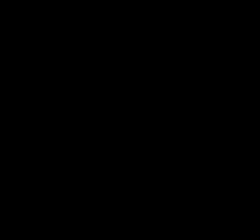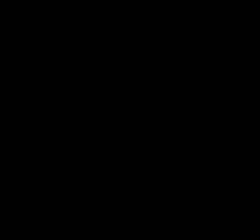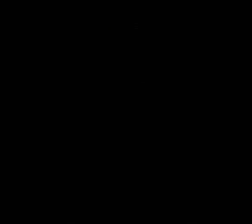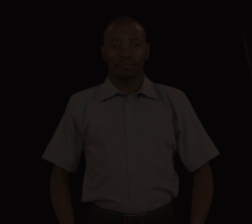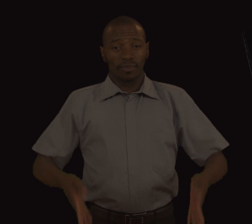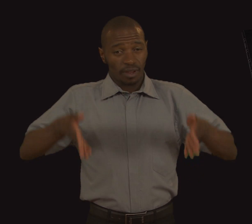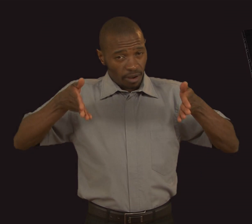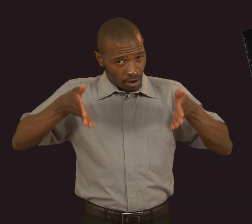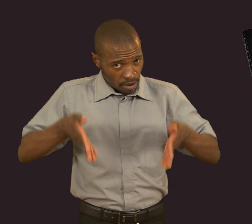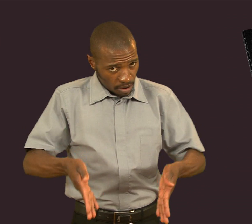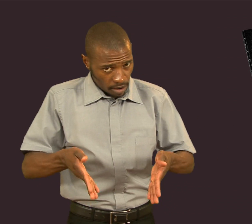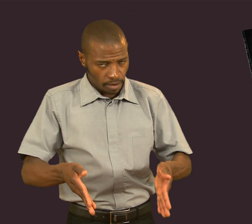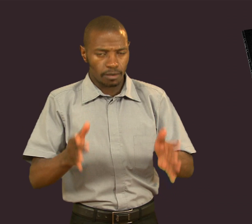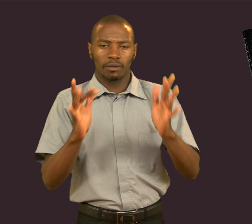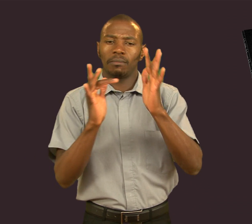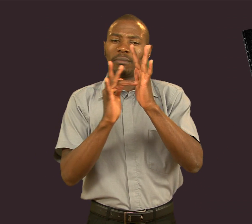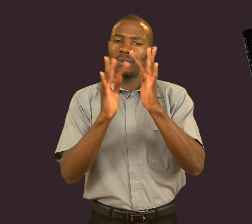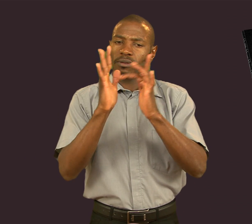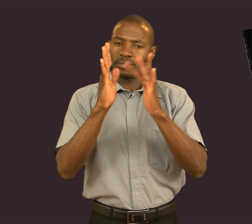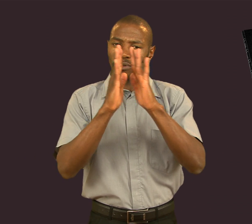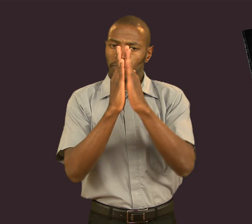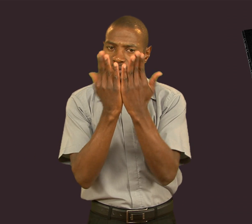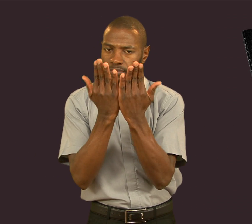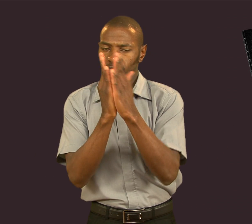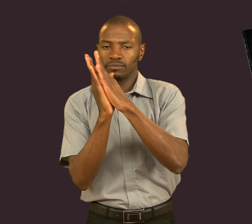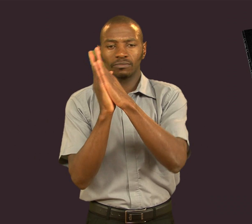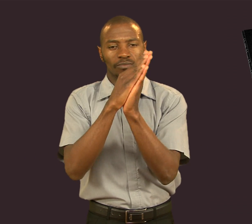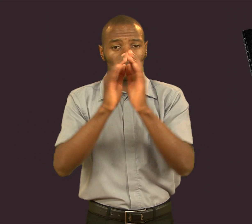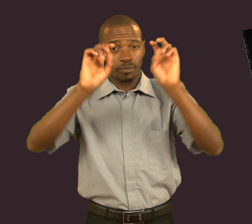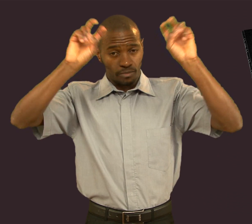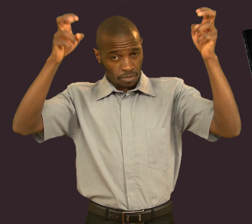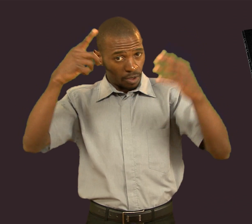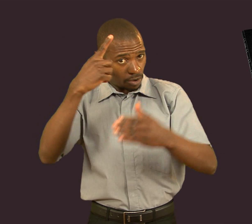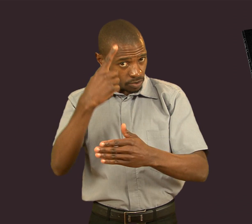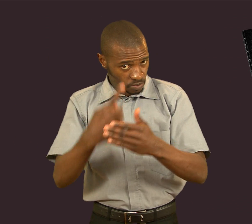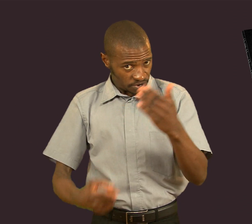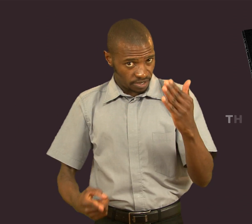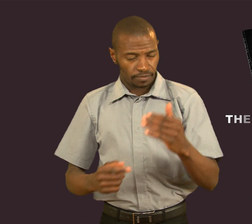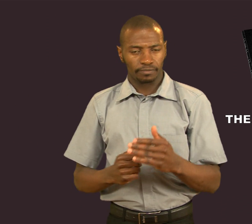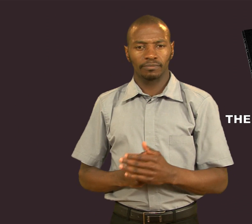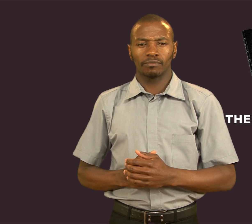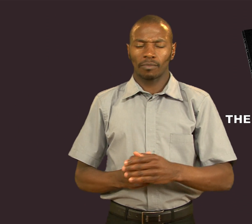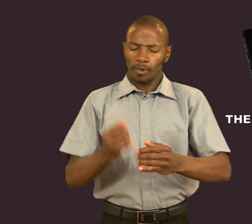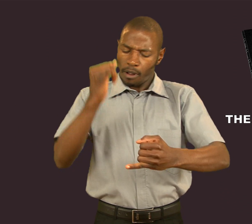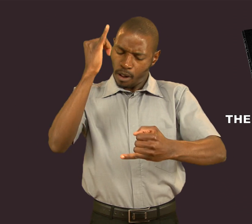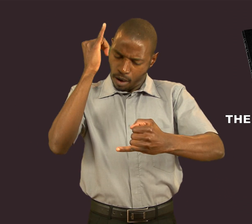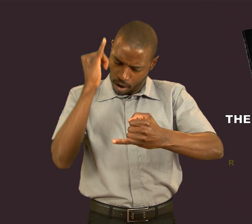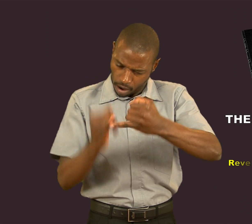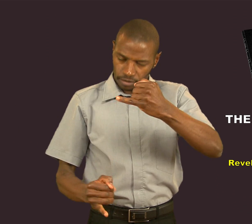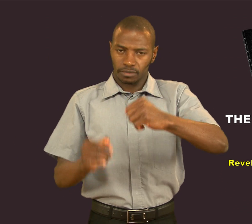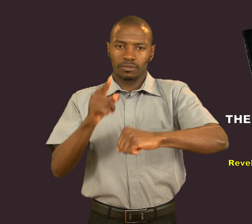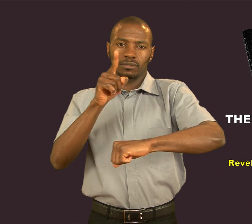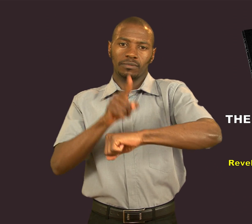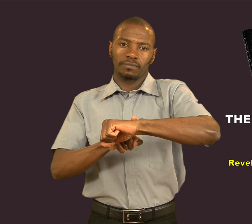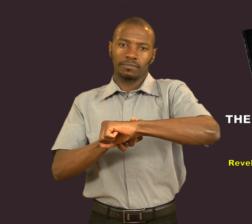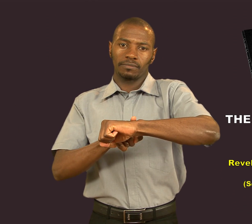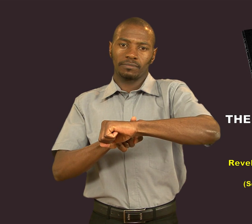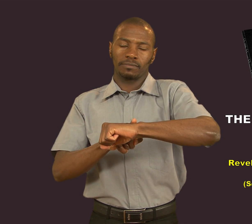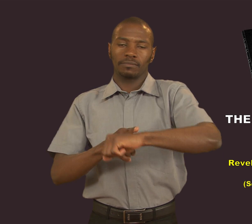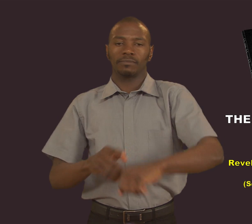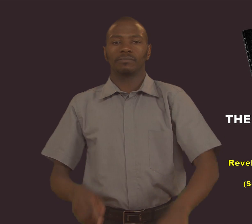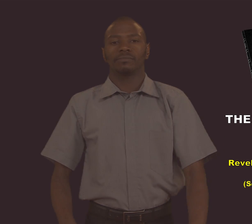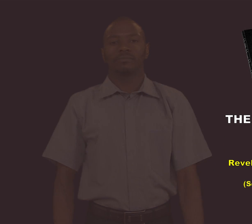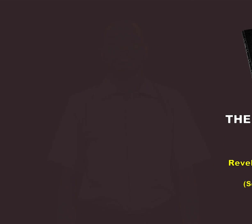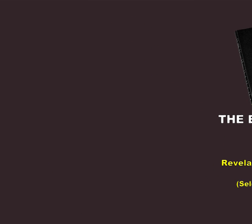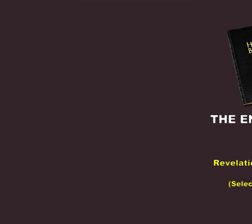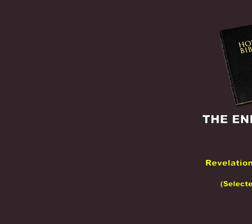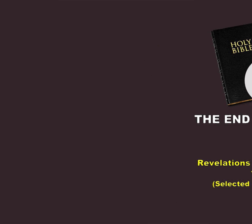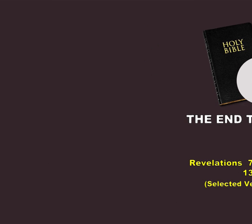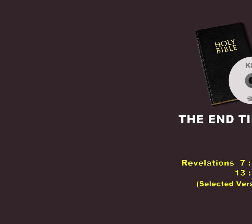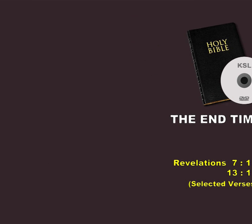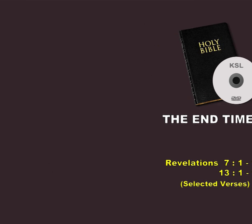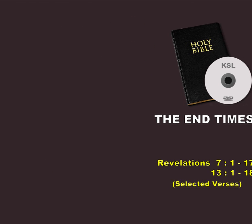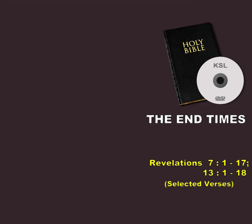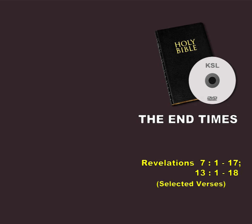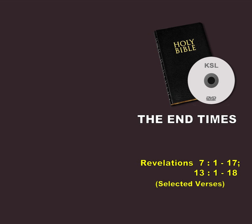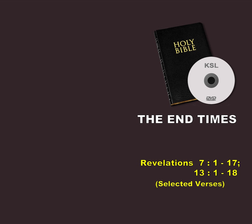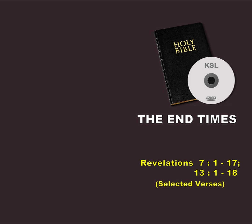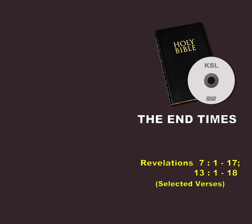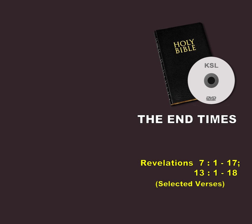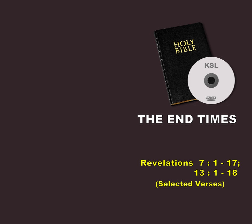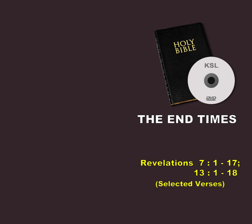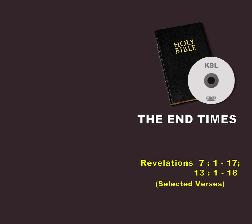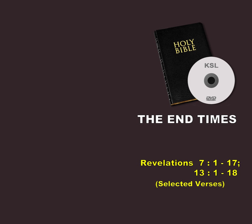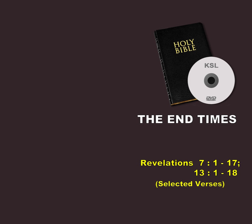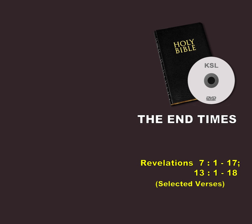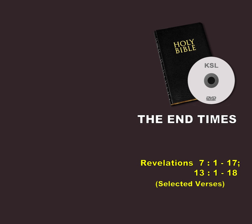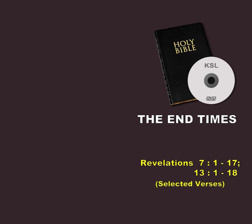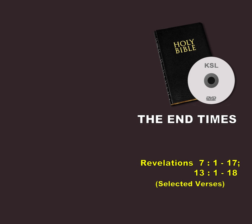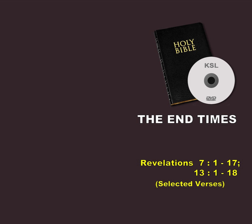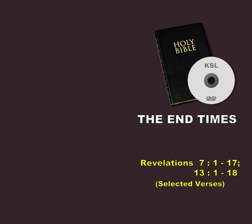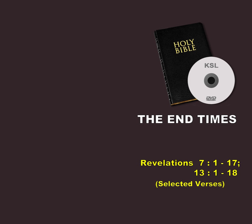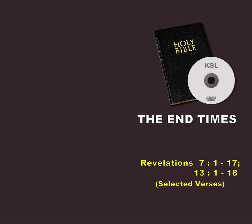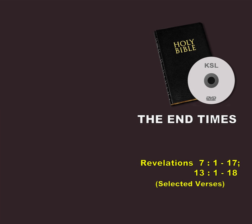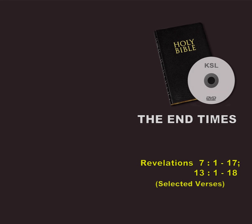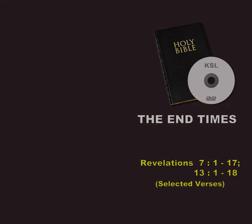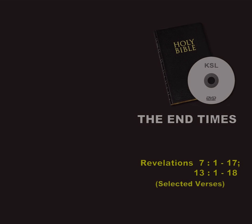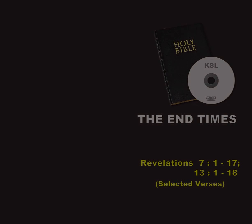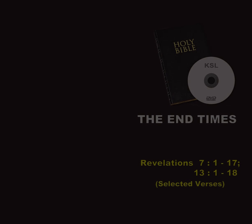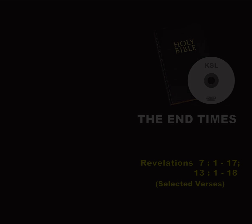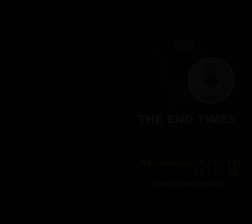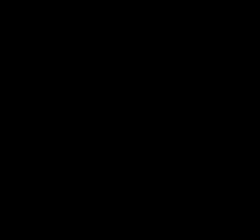The end times